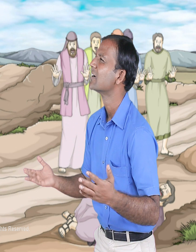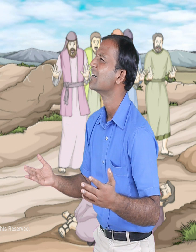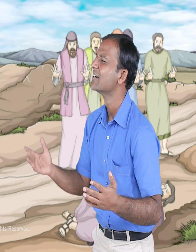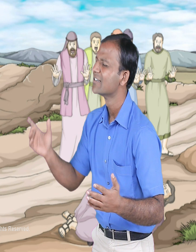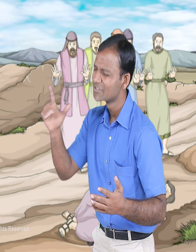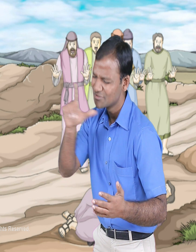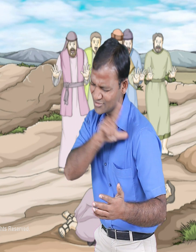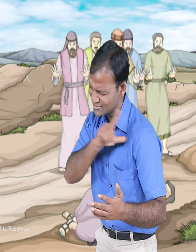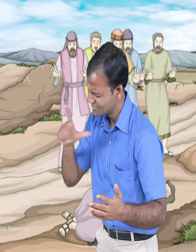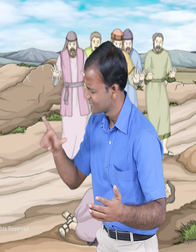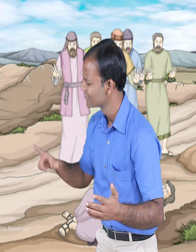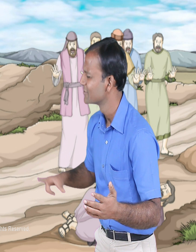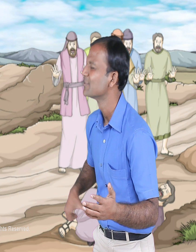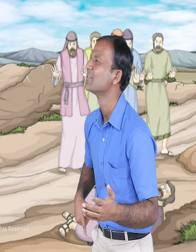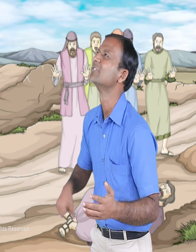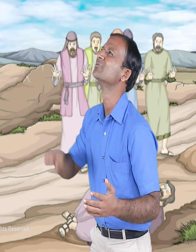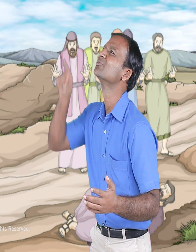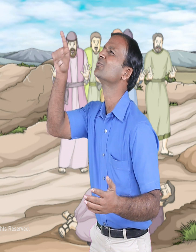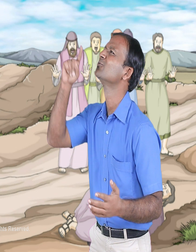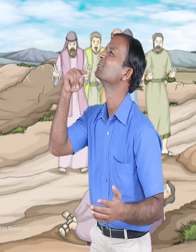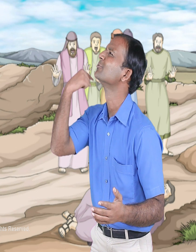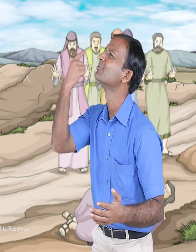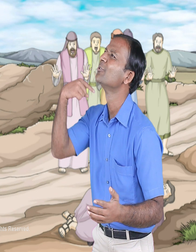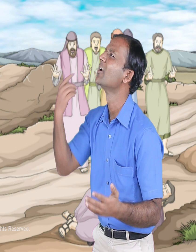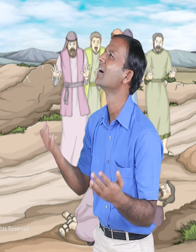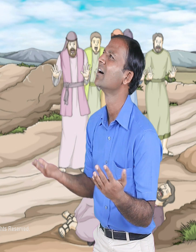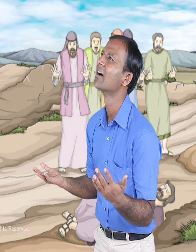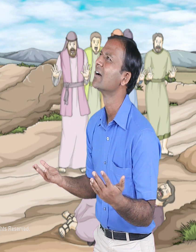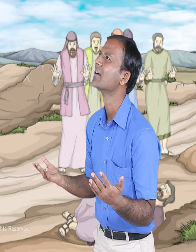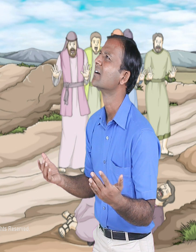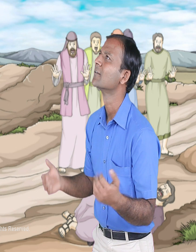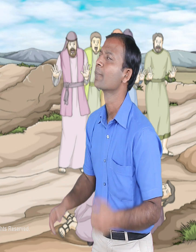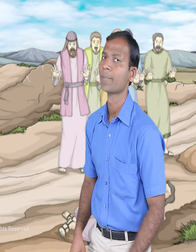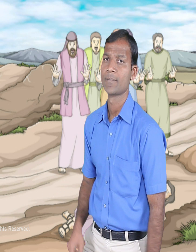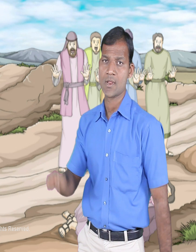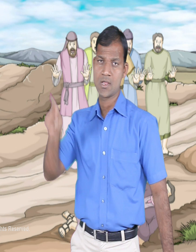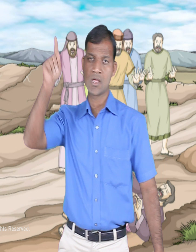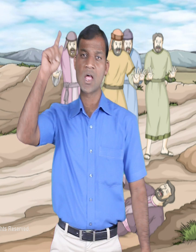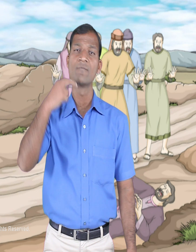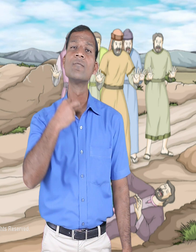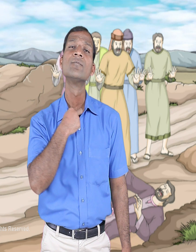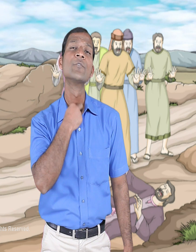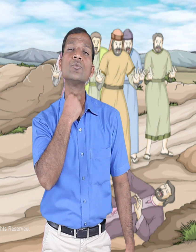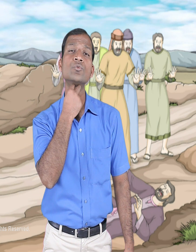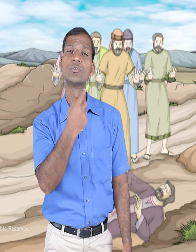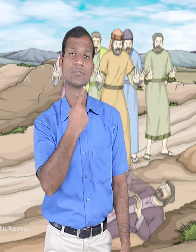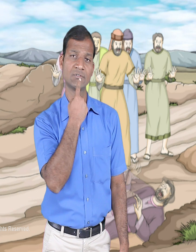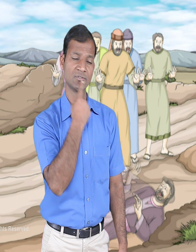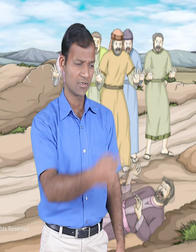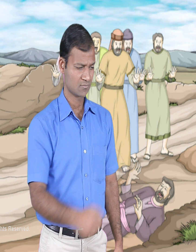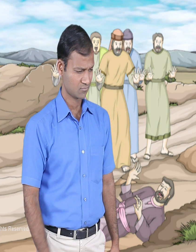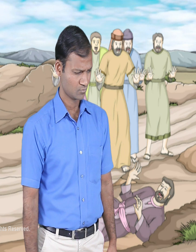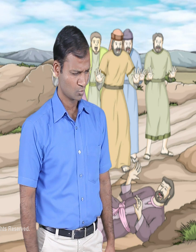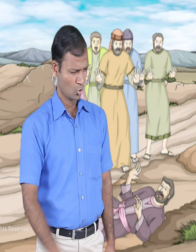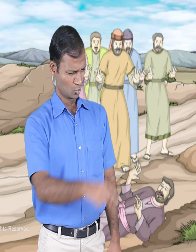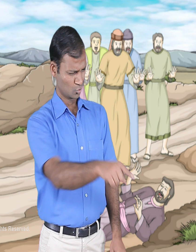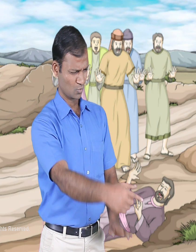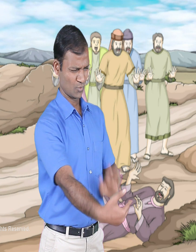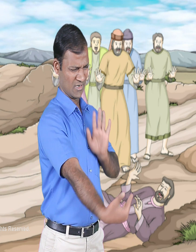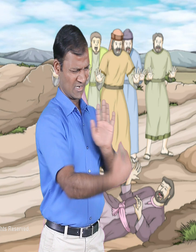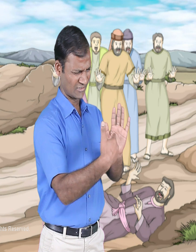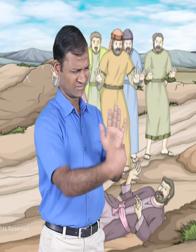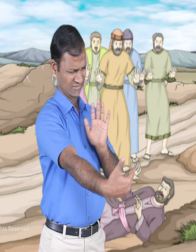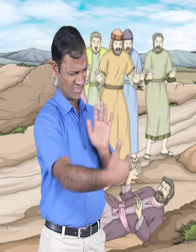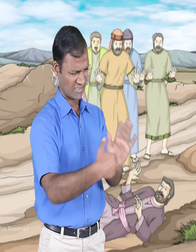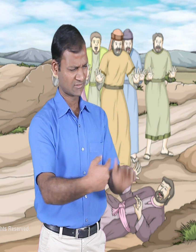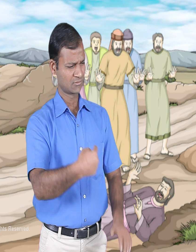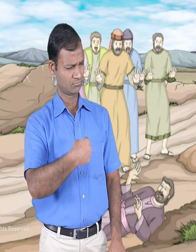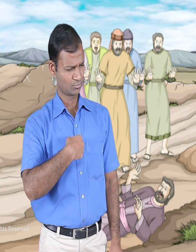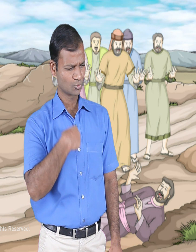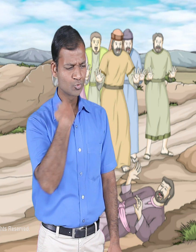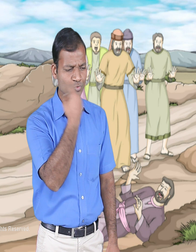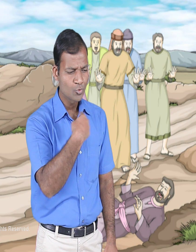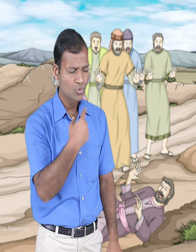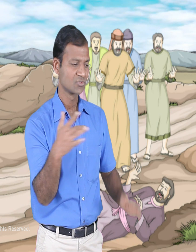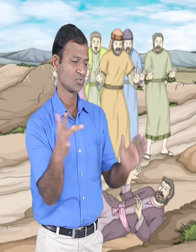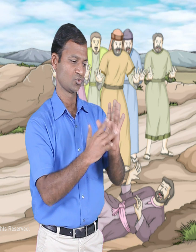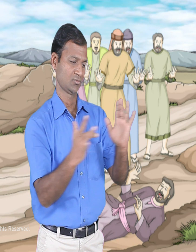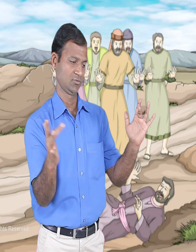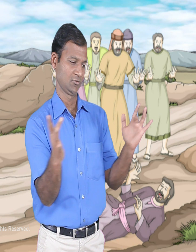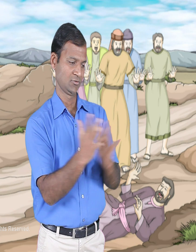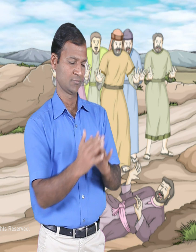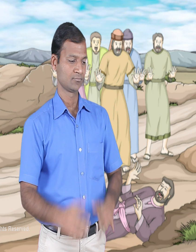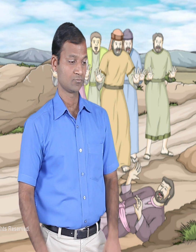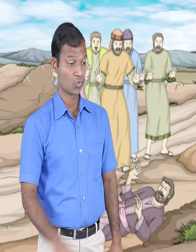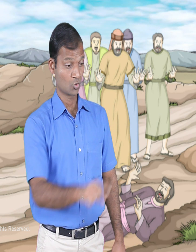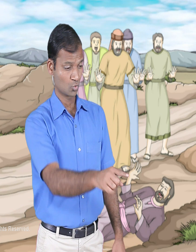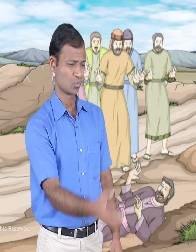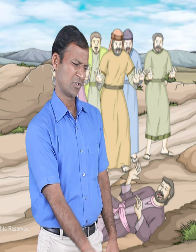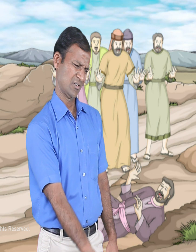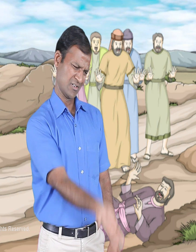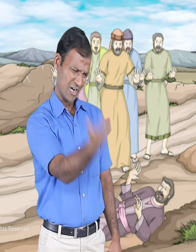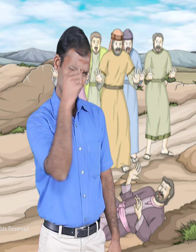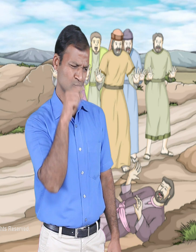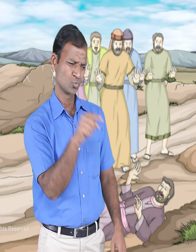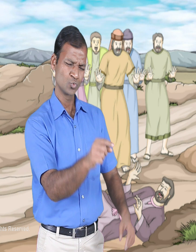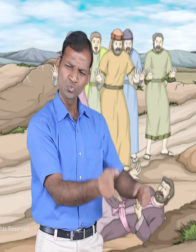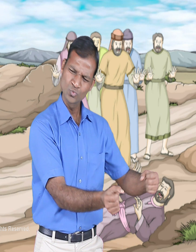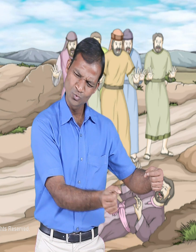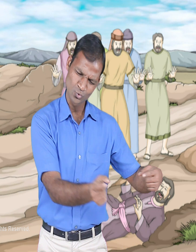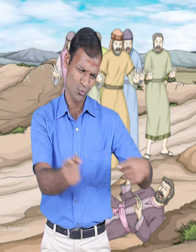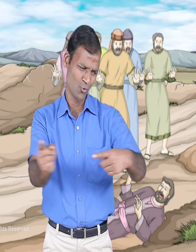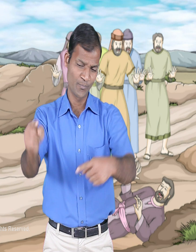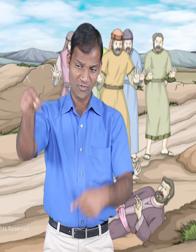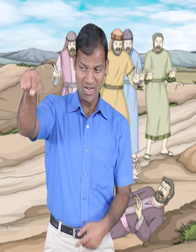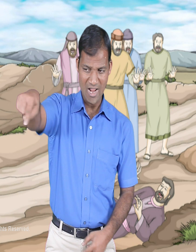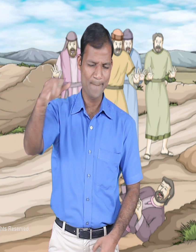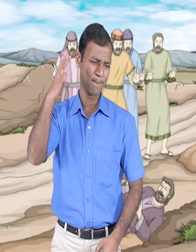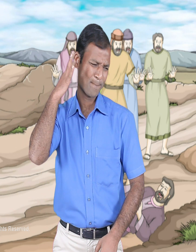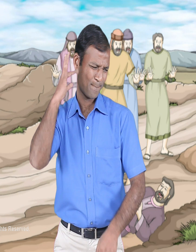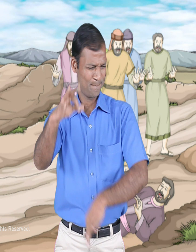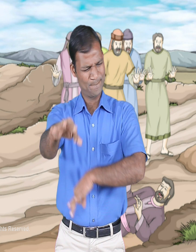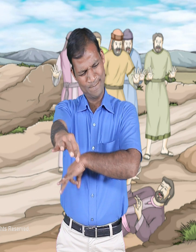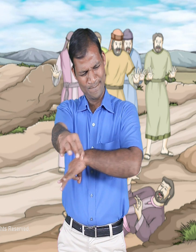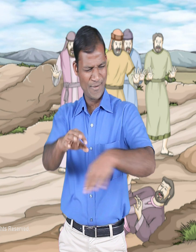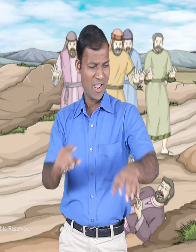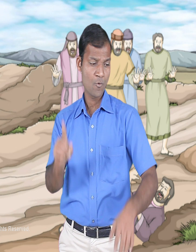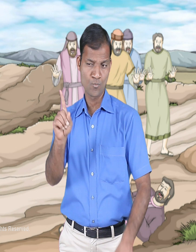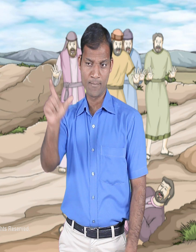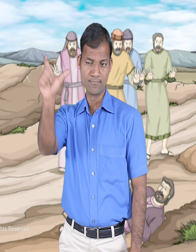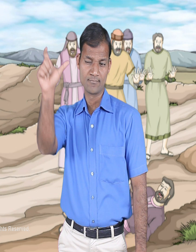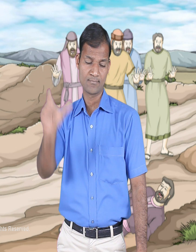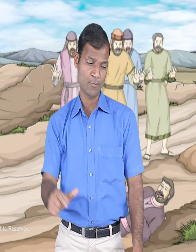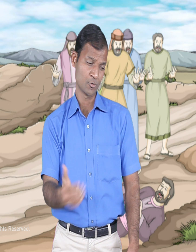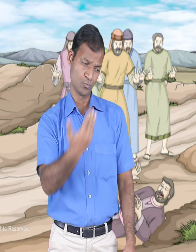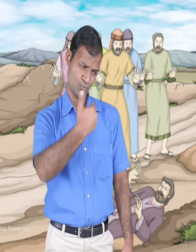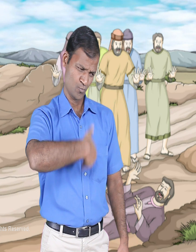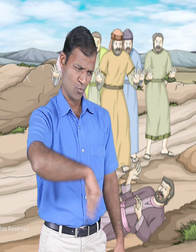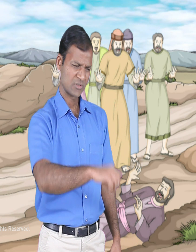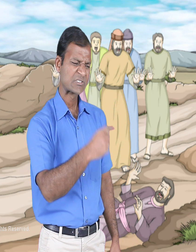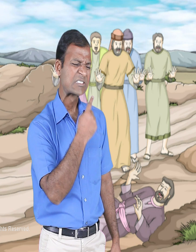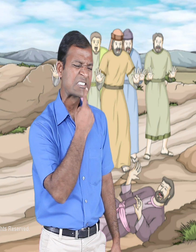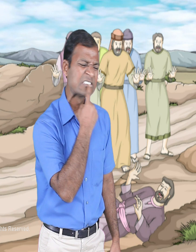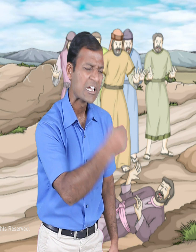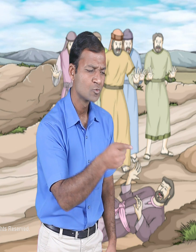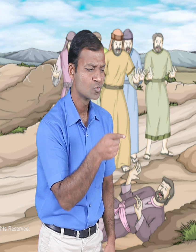Saul asked. “I am Jesus, whom you are persecuting,” He replied.